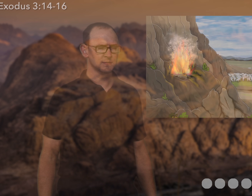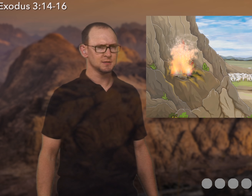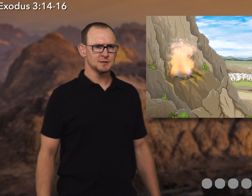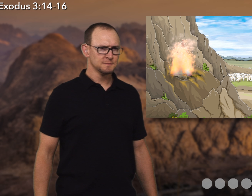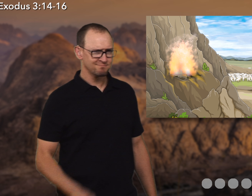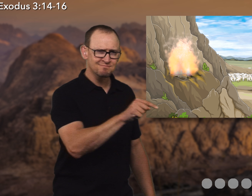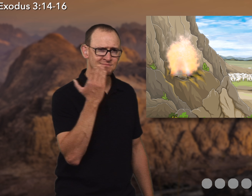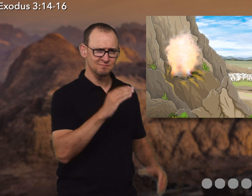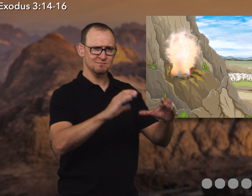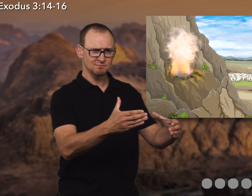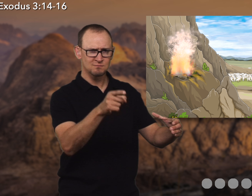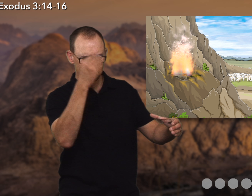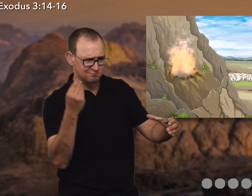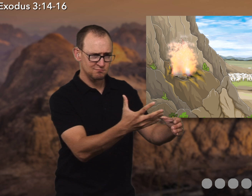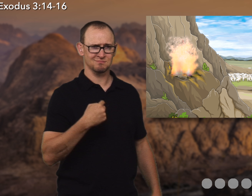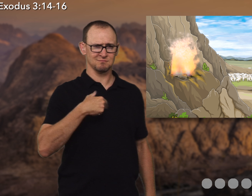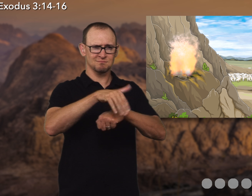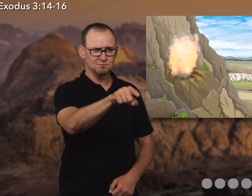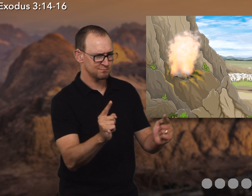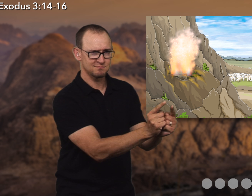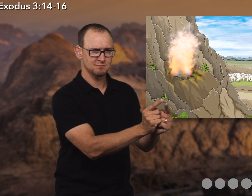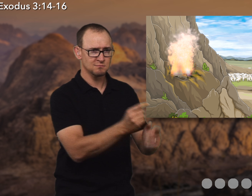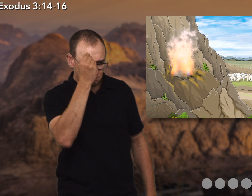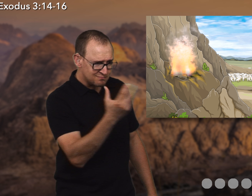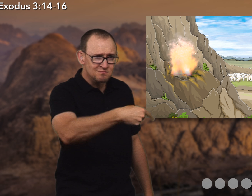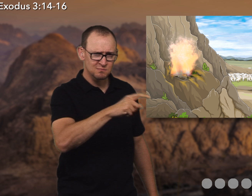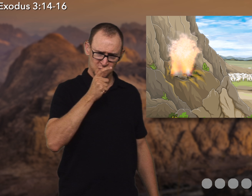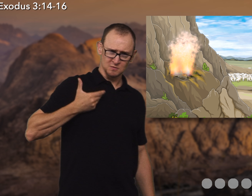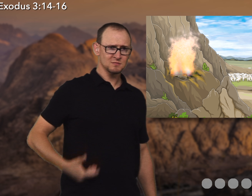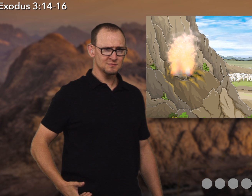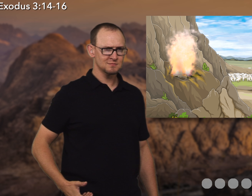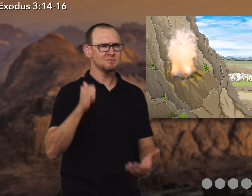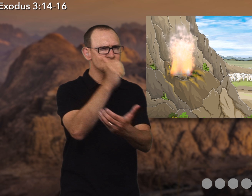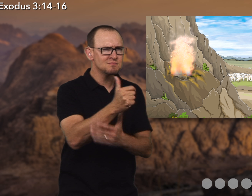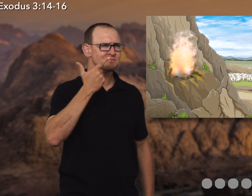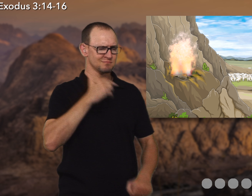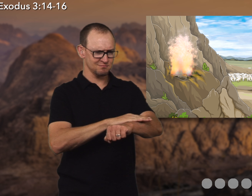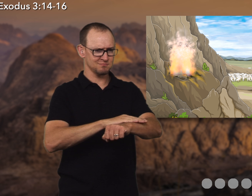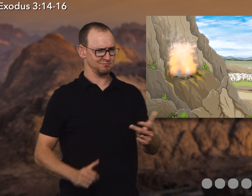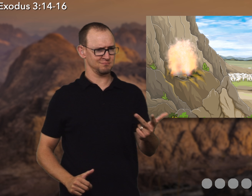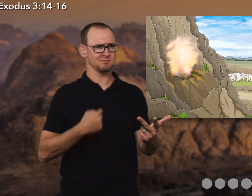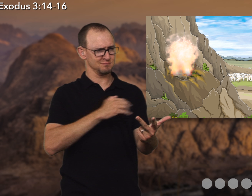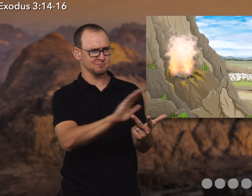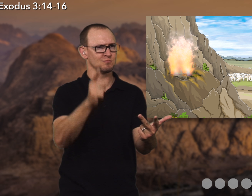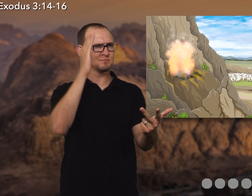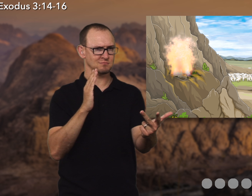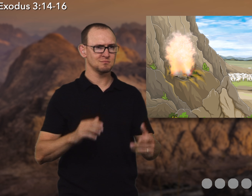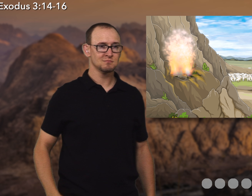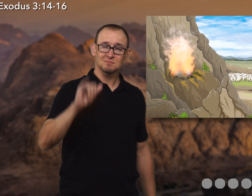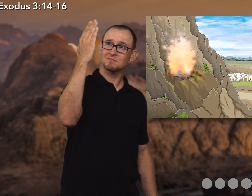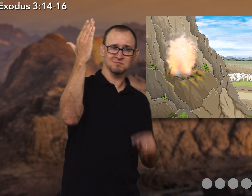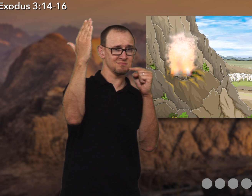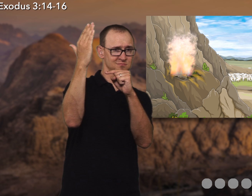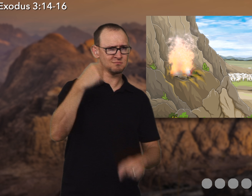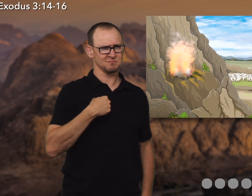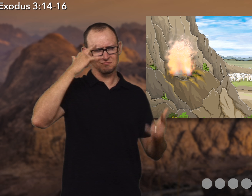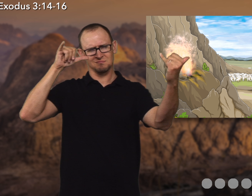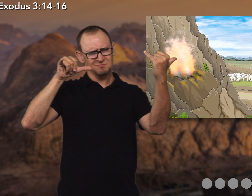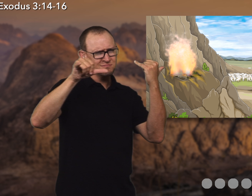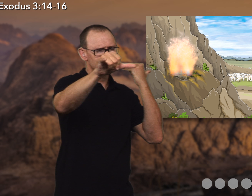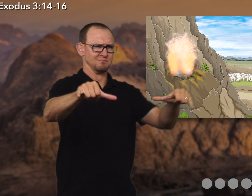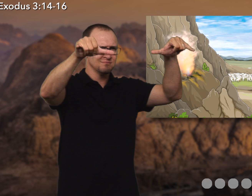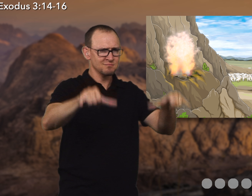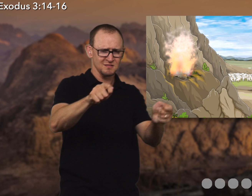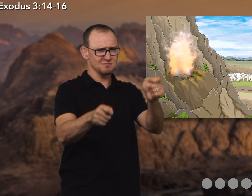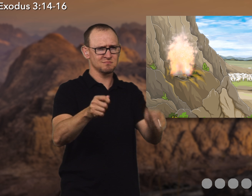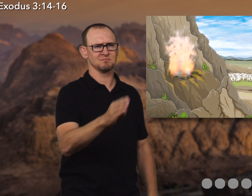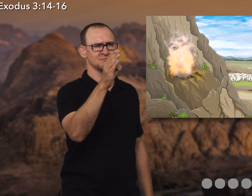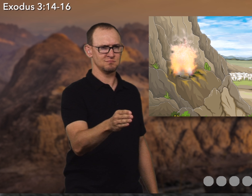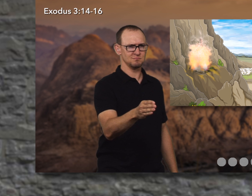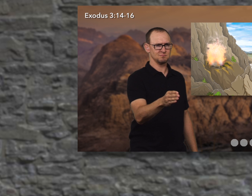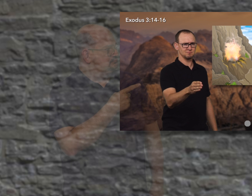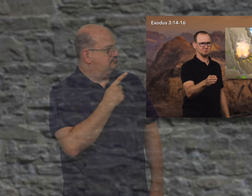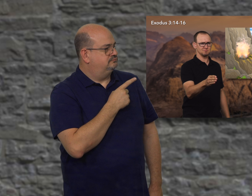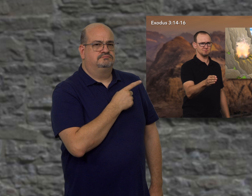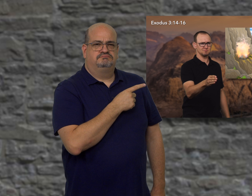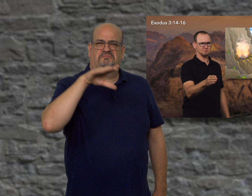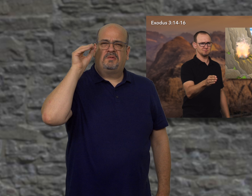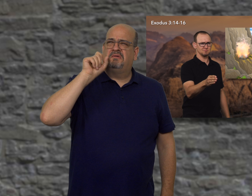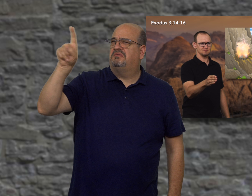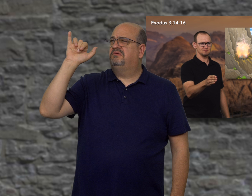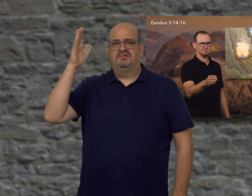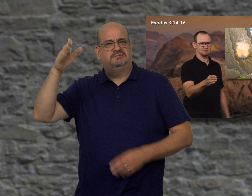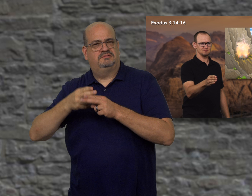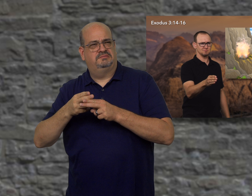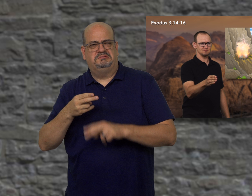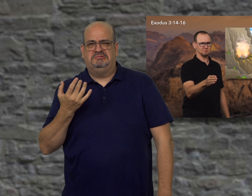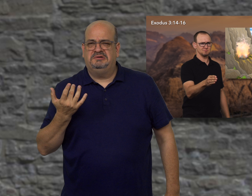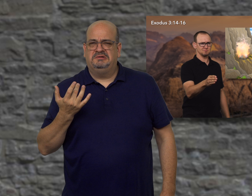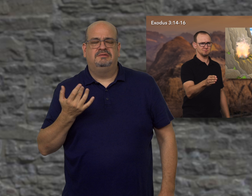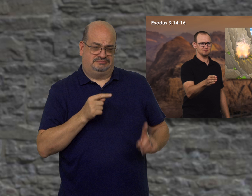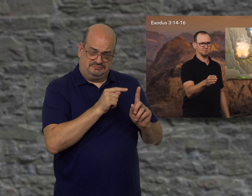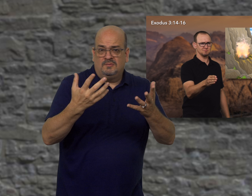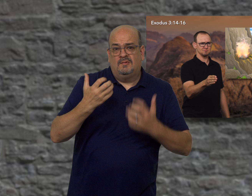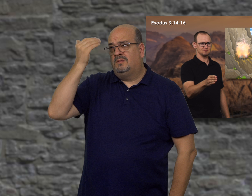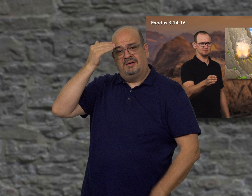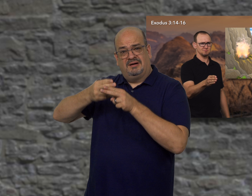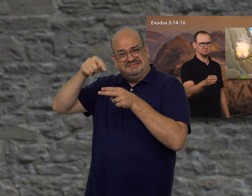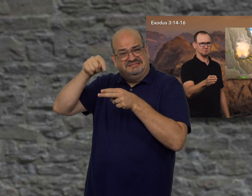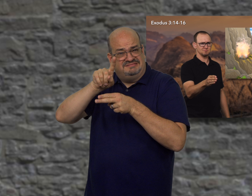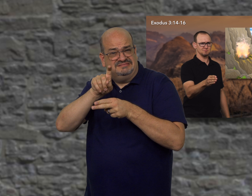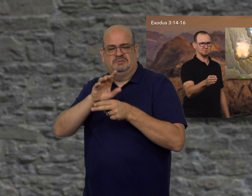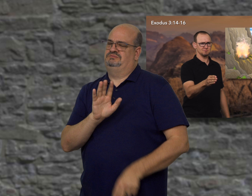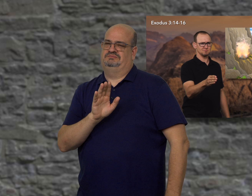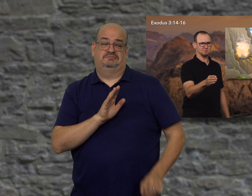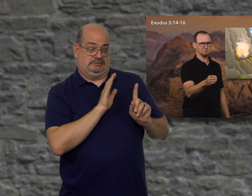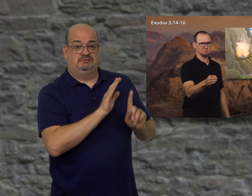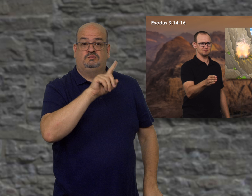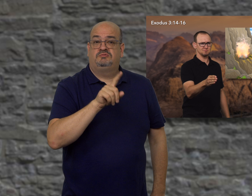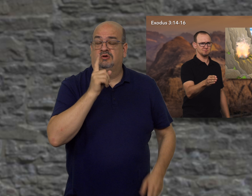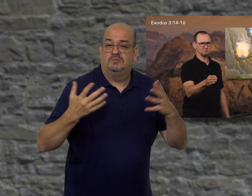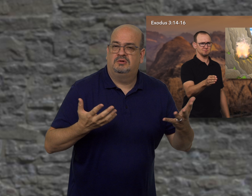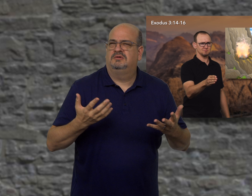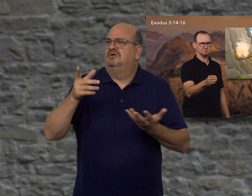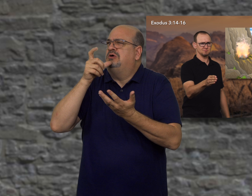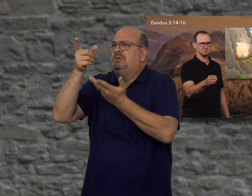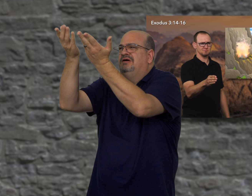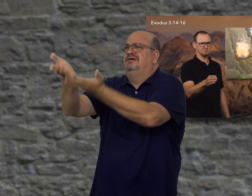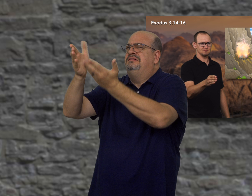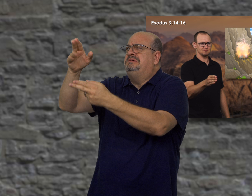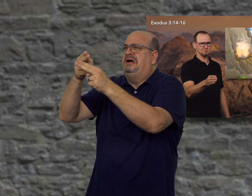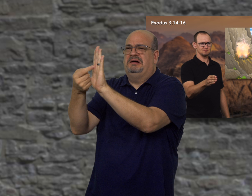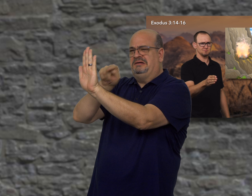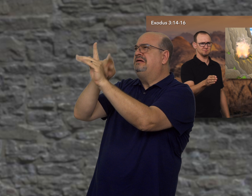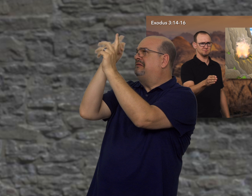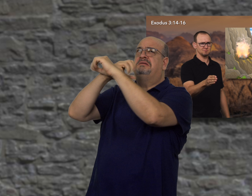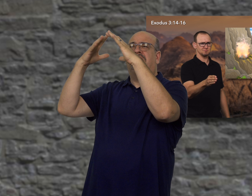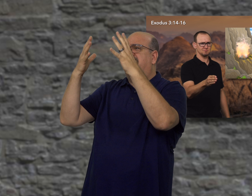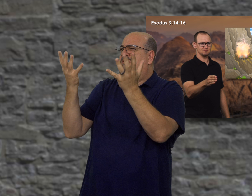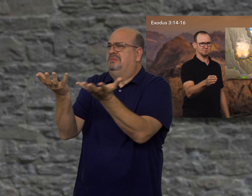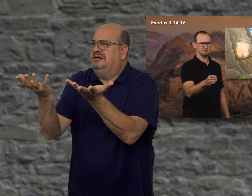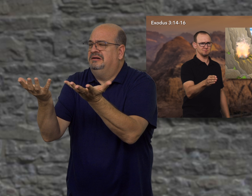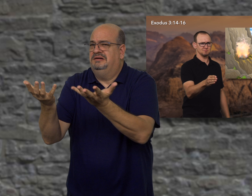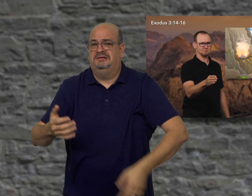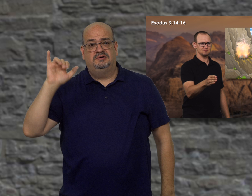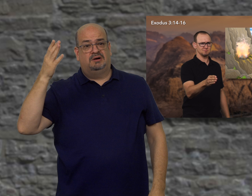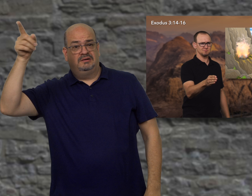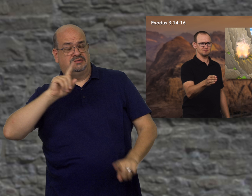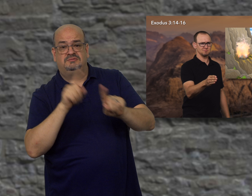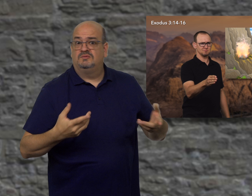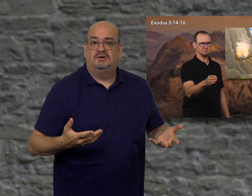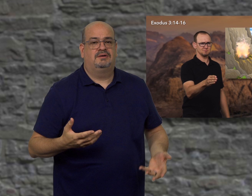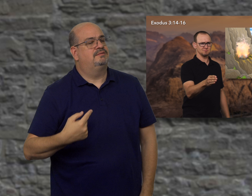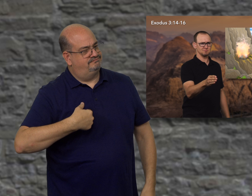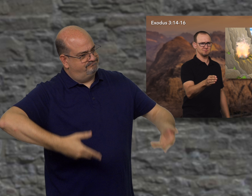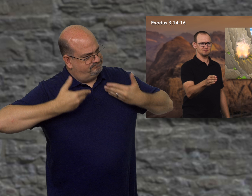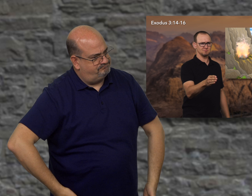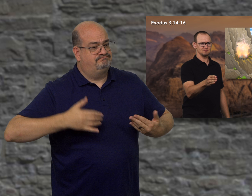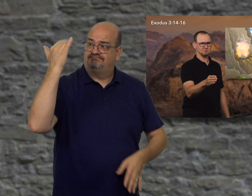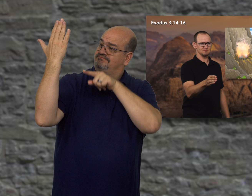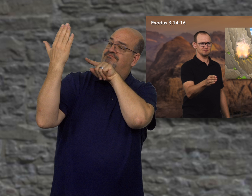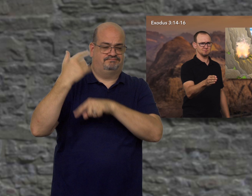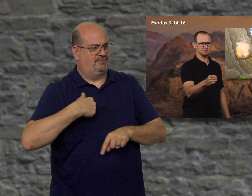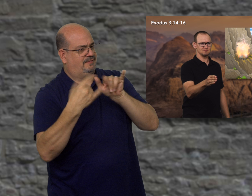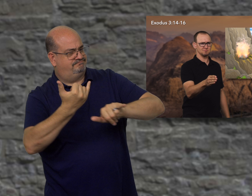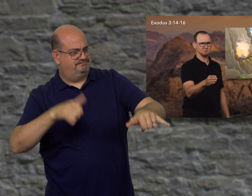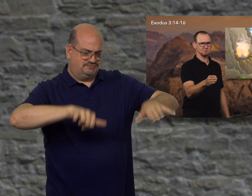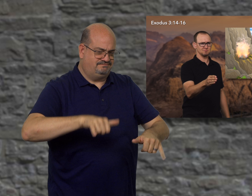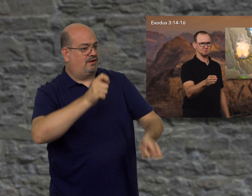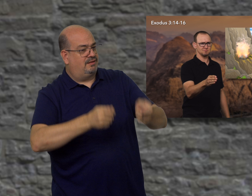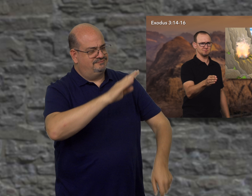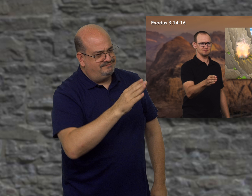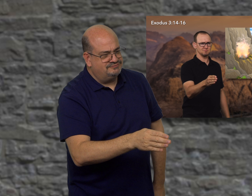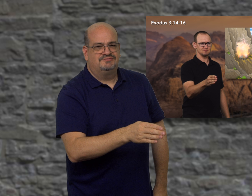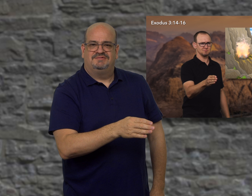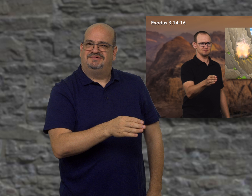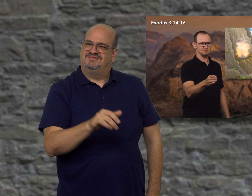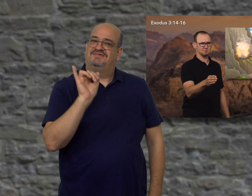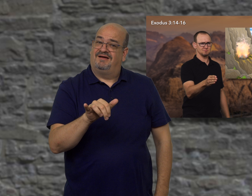This is what you are to say to the Israelites: ‘I AM has sent me to you.’” God also told Moses, “Say to the Israelites, ‘The LORD, the God of your fathers—the God of Abraham, the God of Isaac, and the God of Jacob—has sent me to you.’